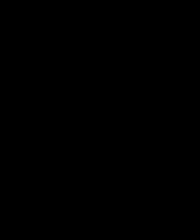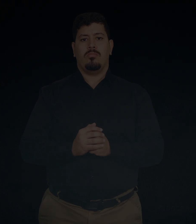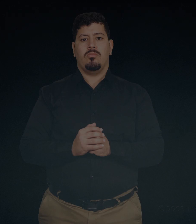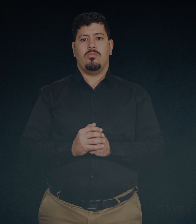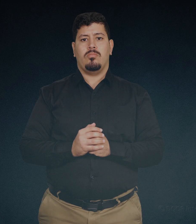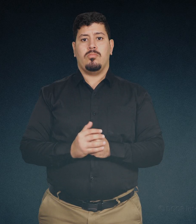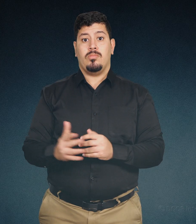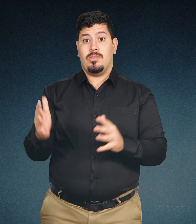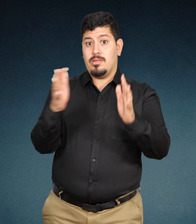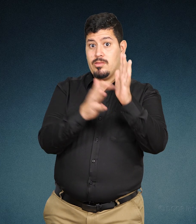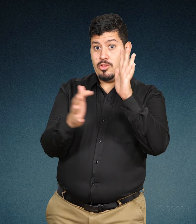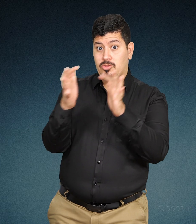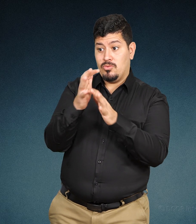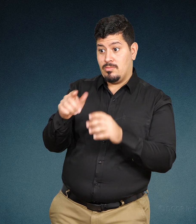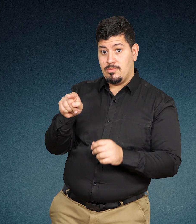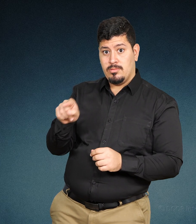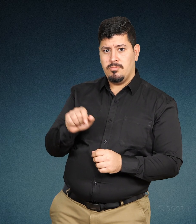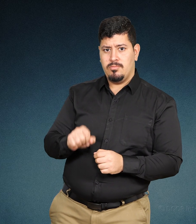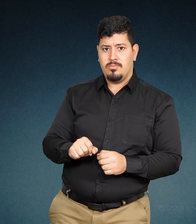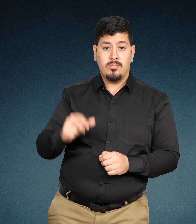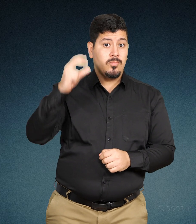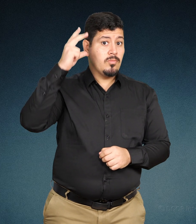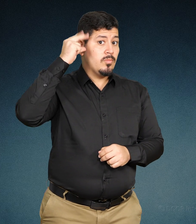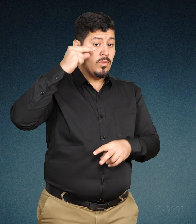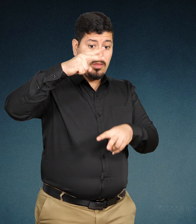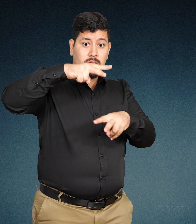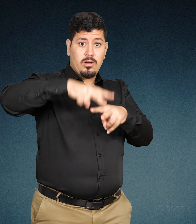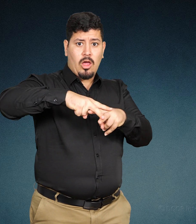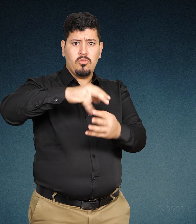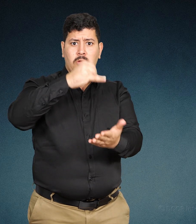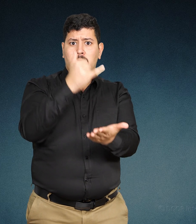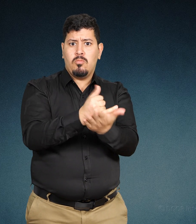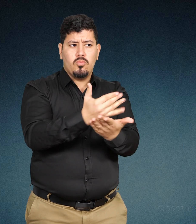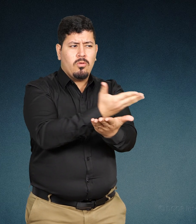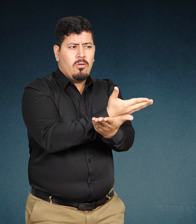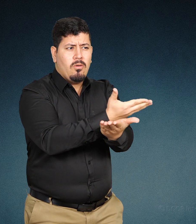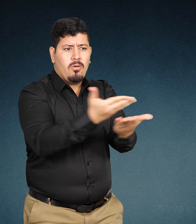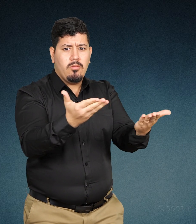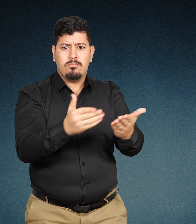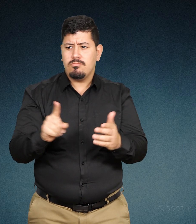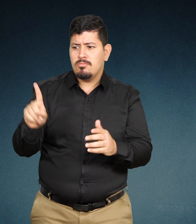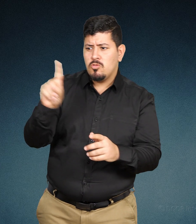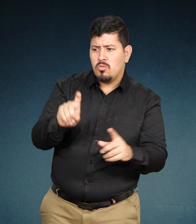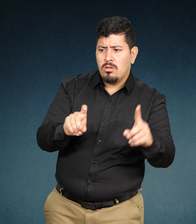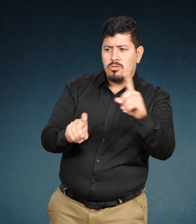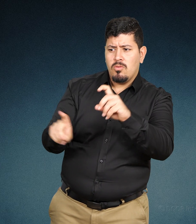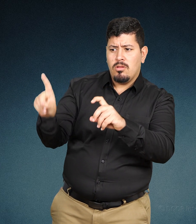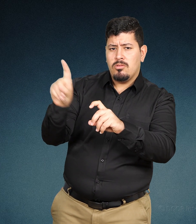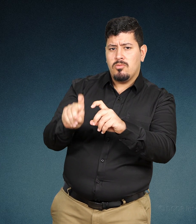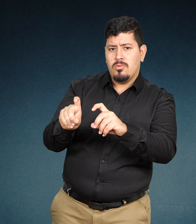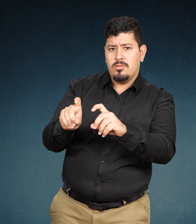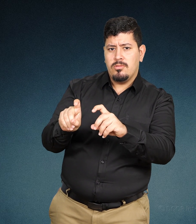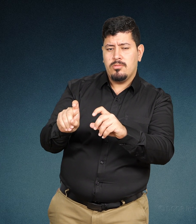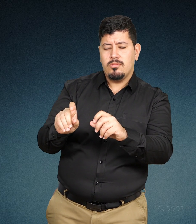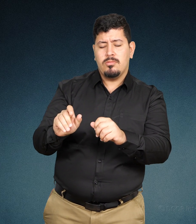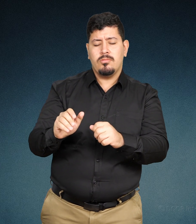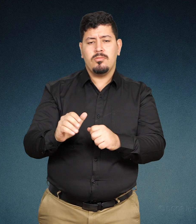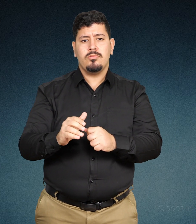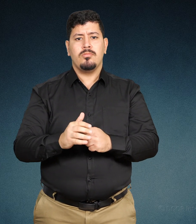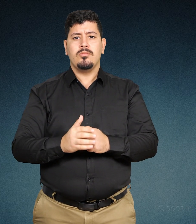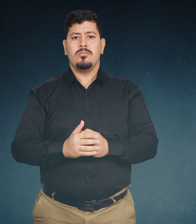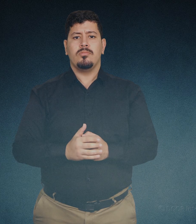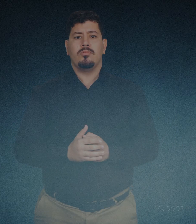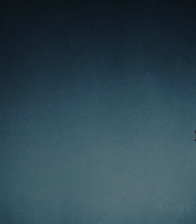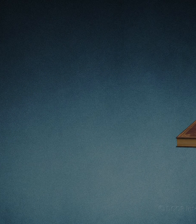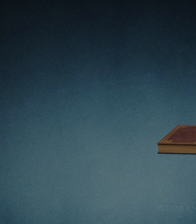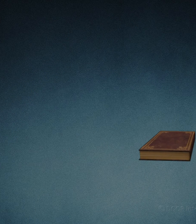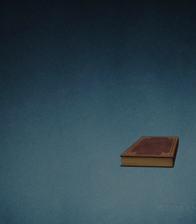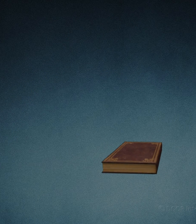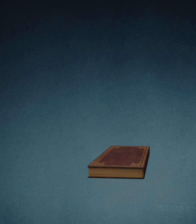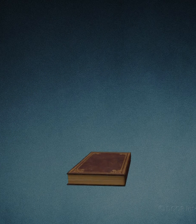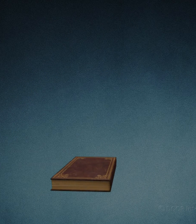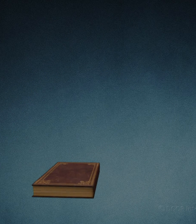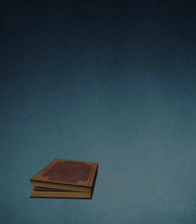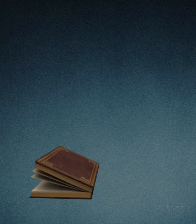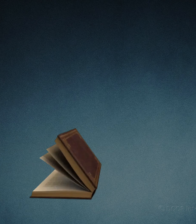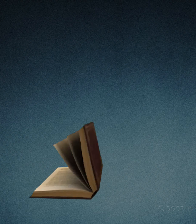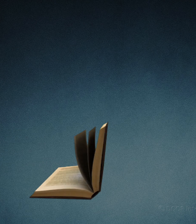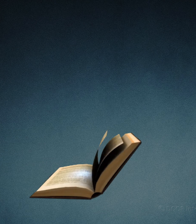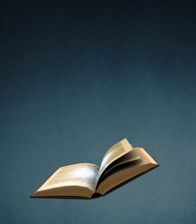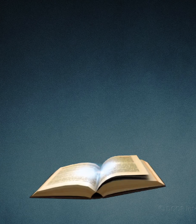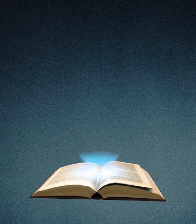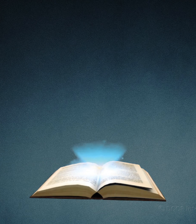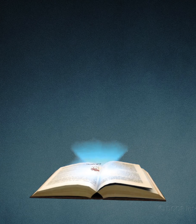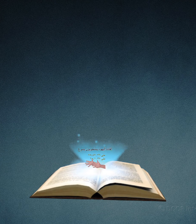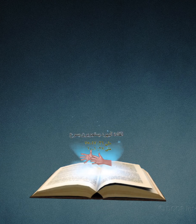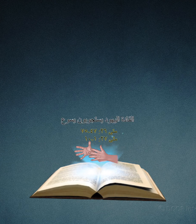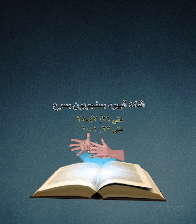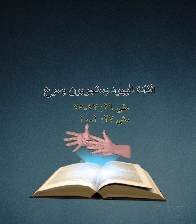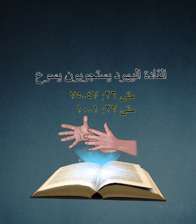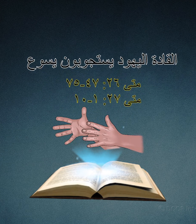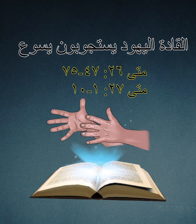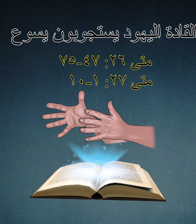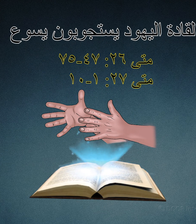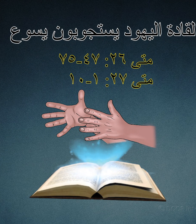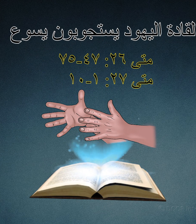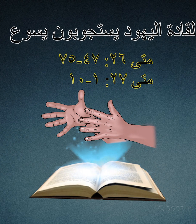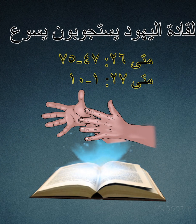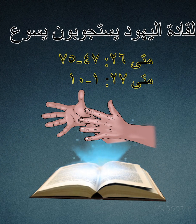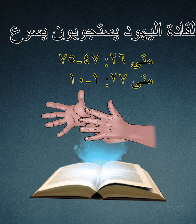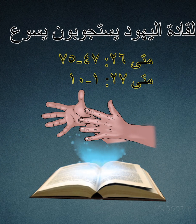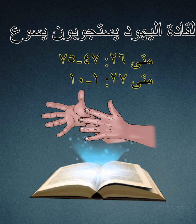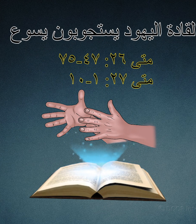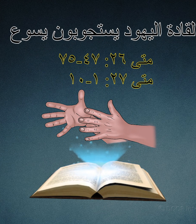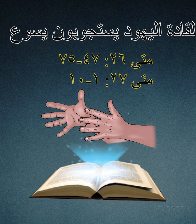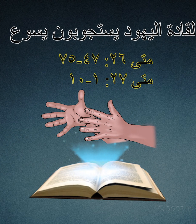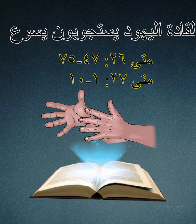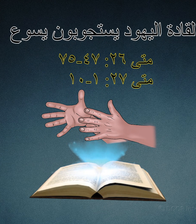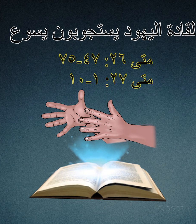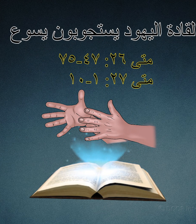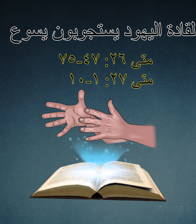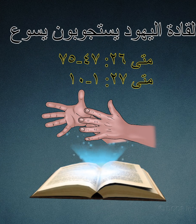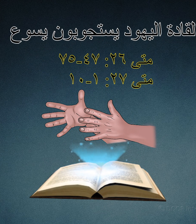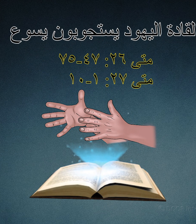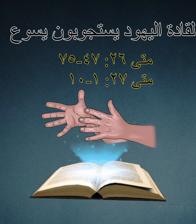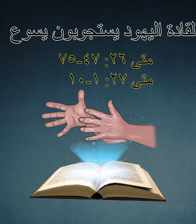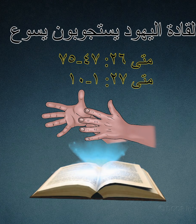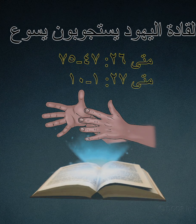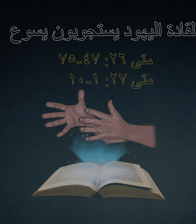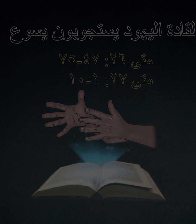The Jewish leaders question Jesus